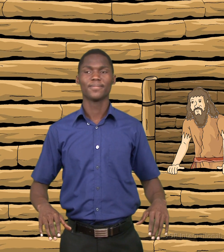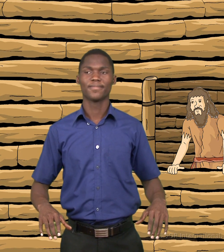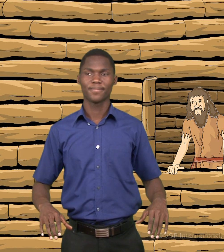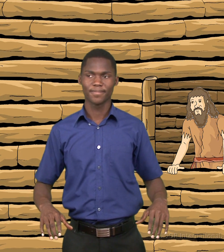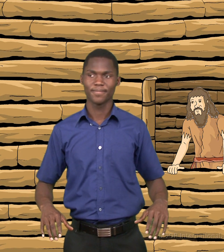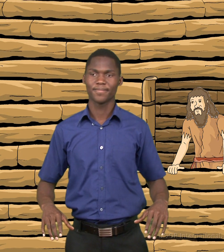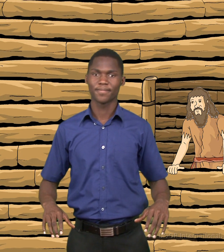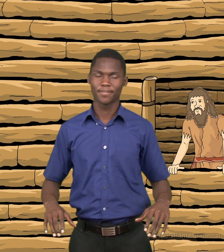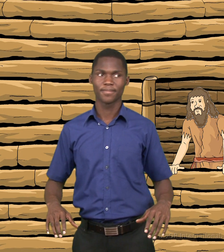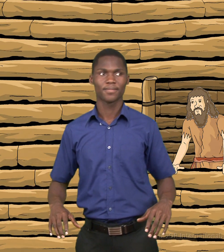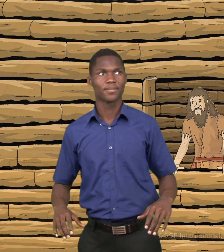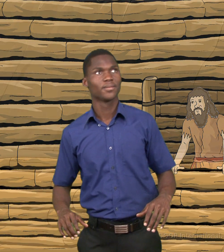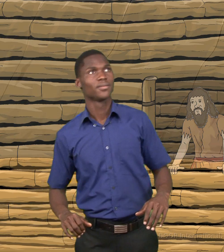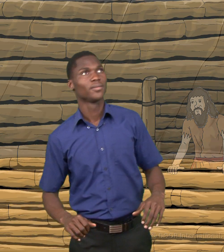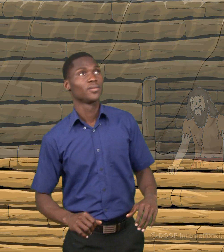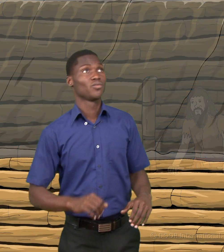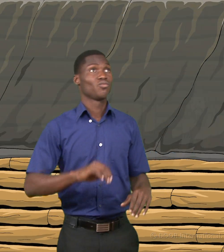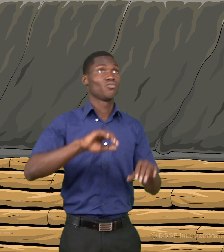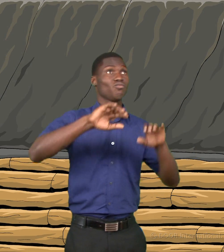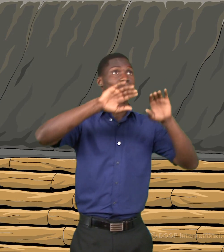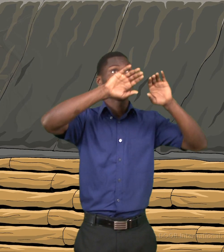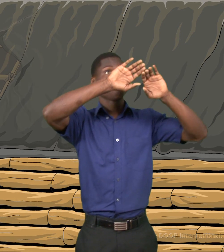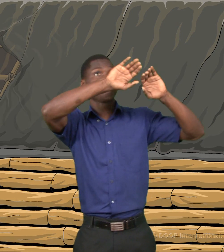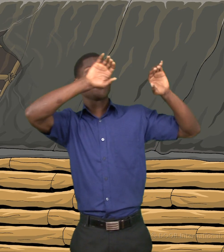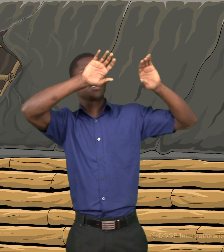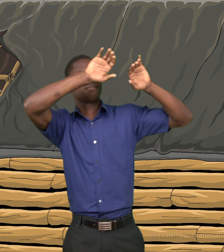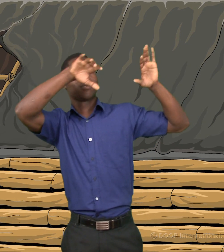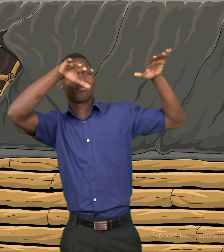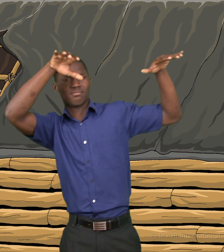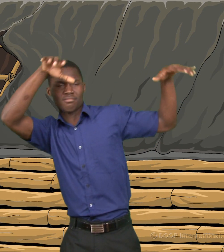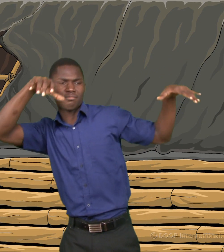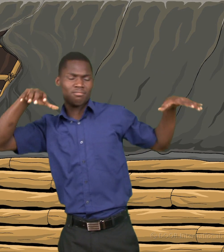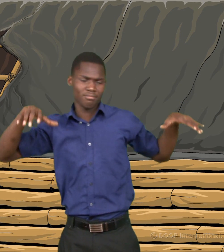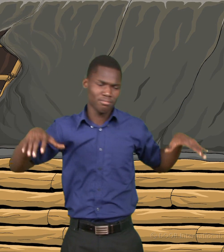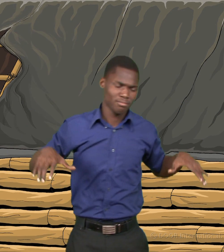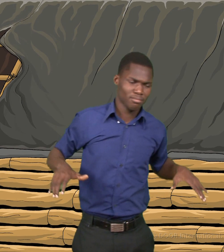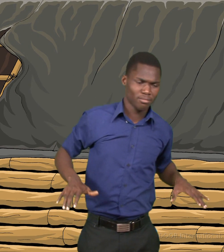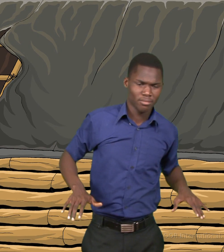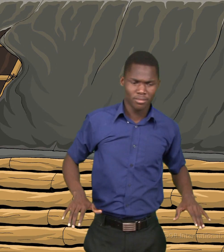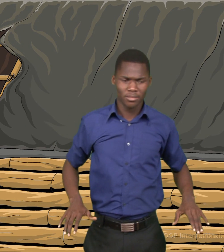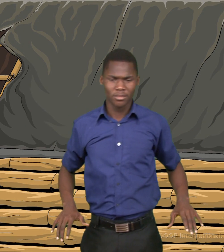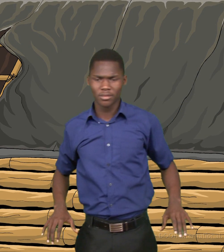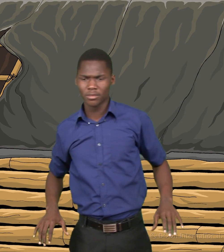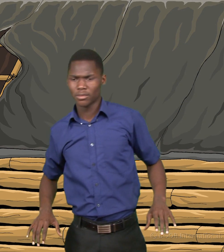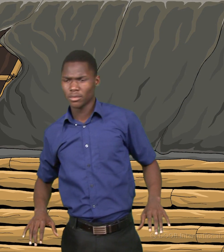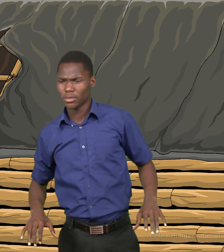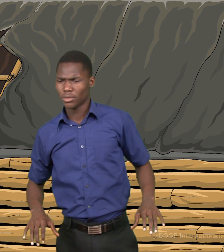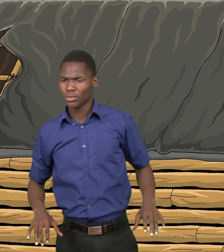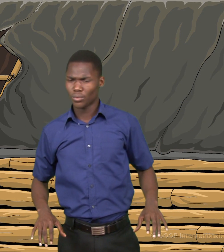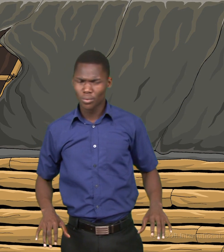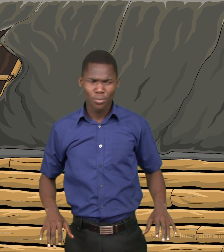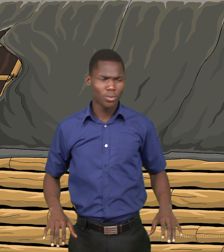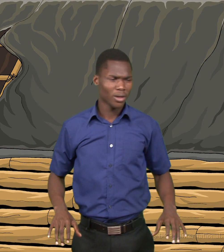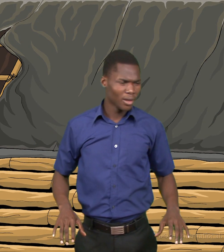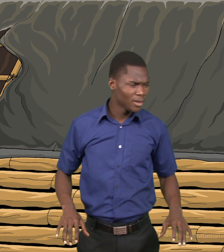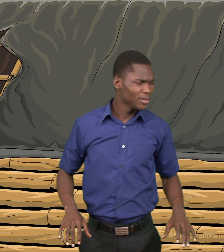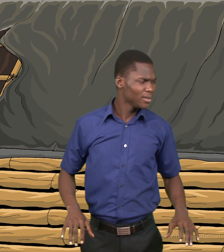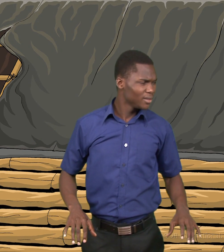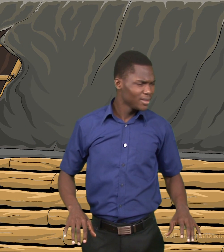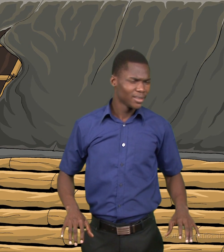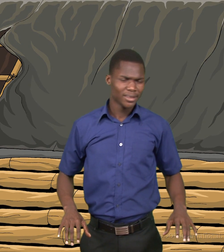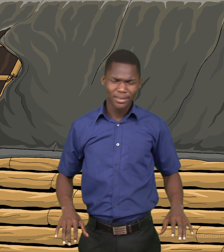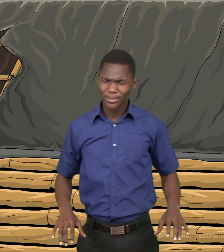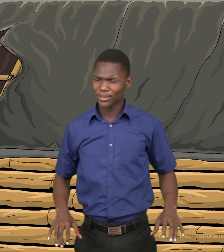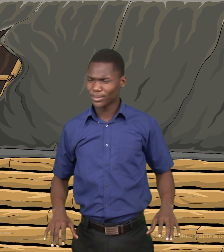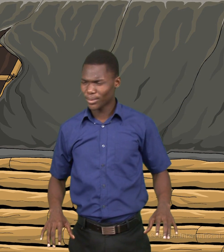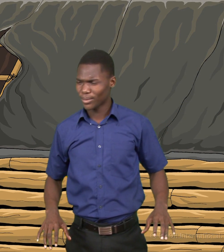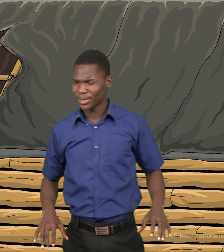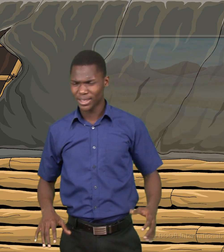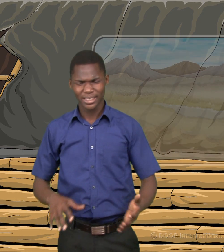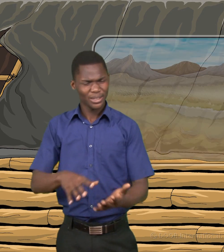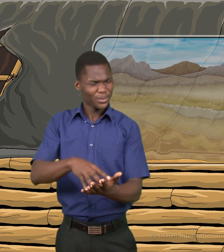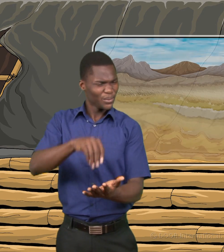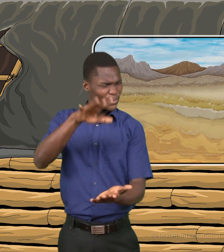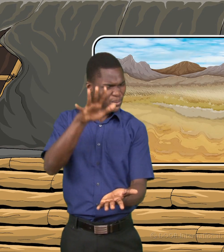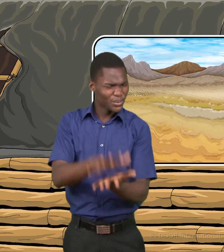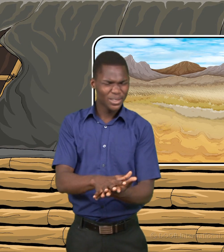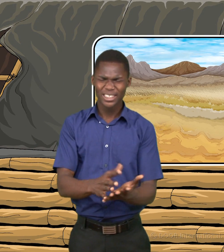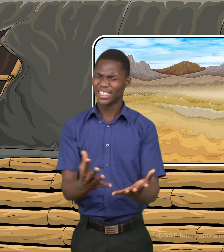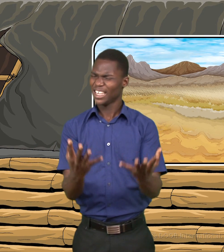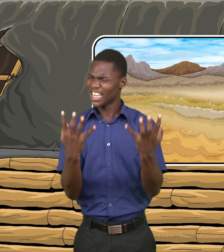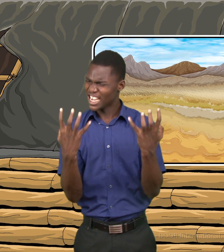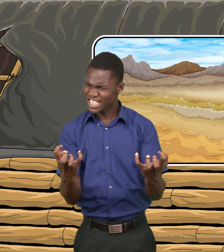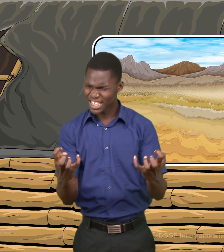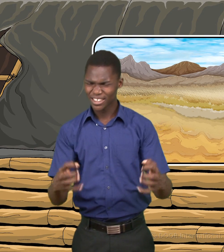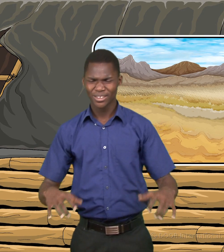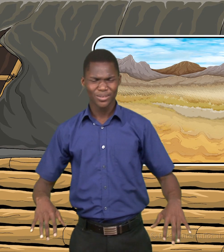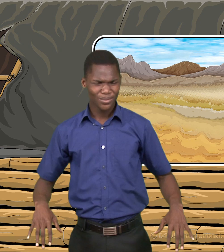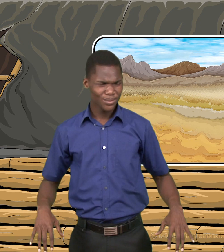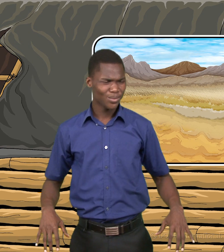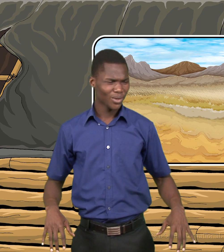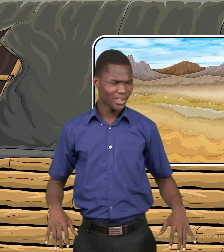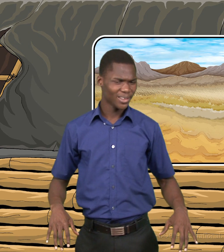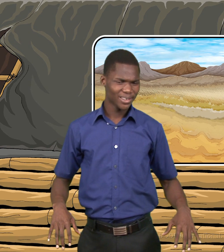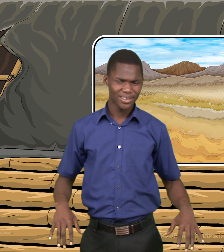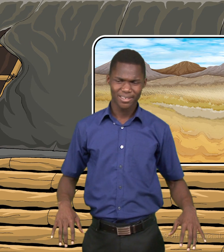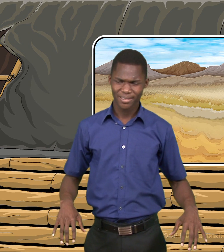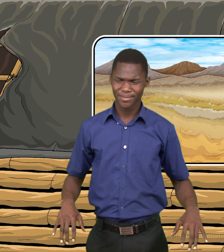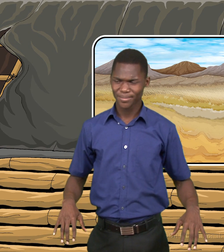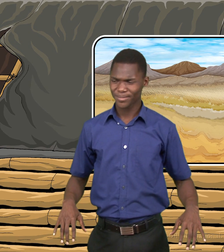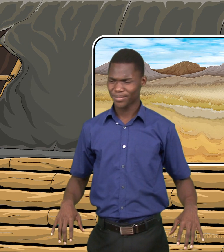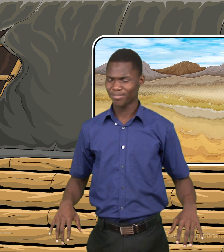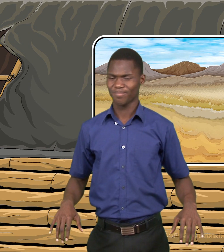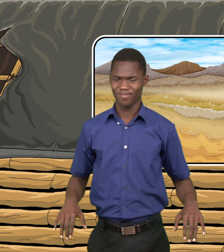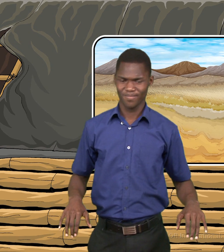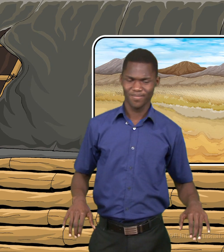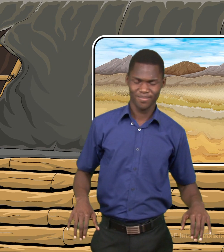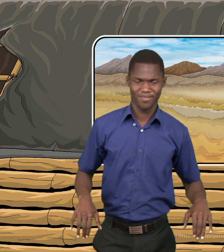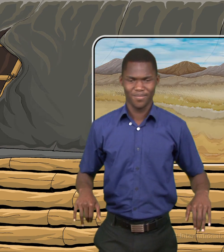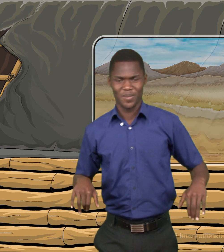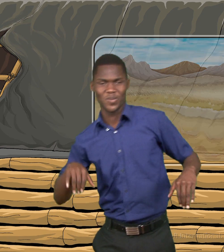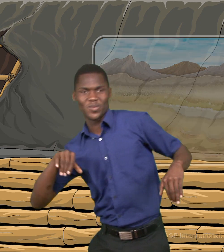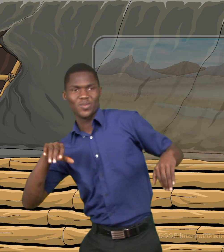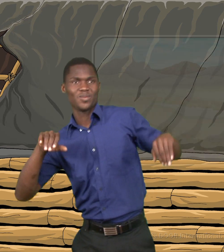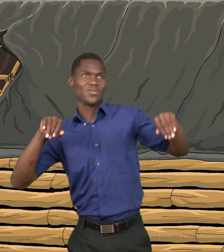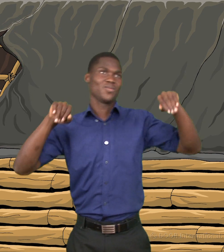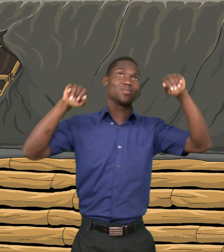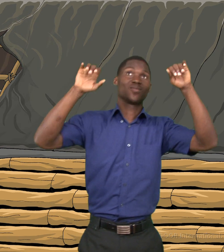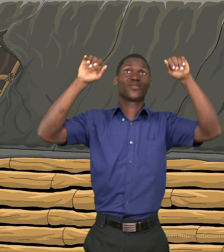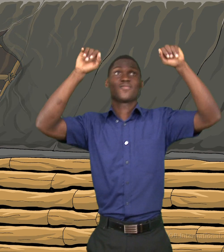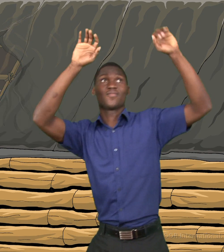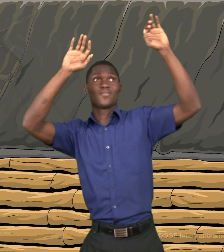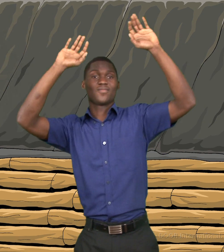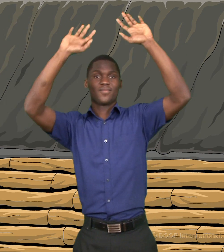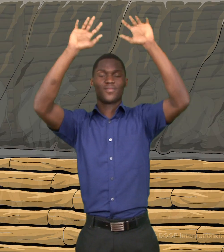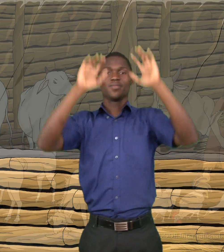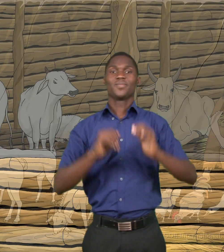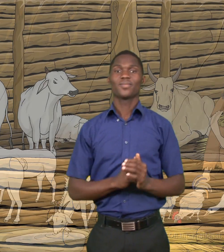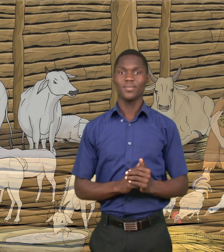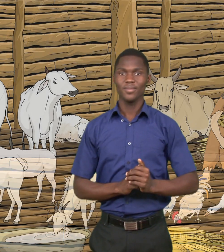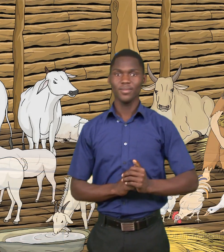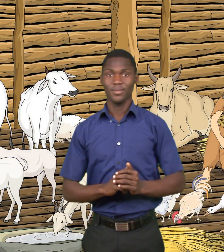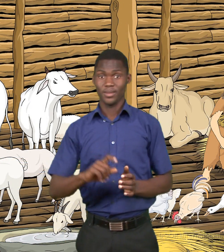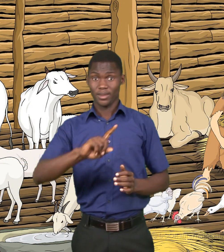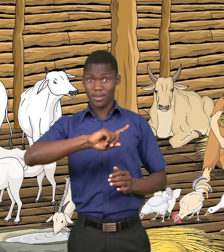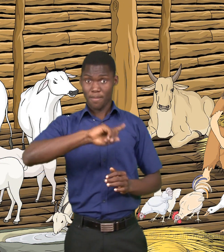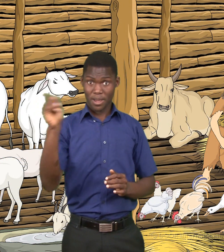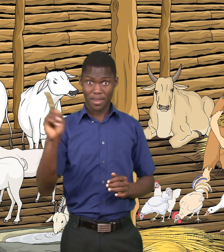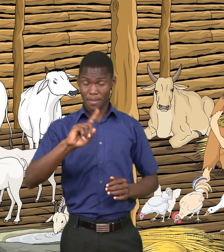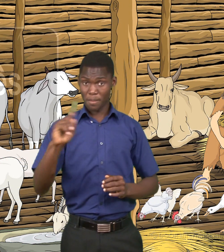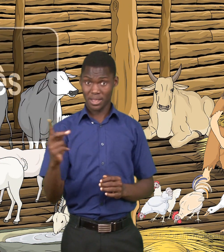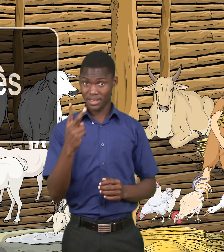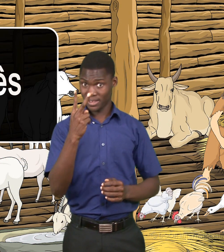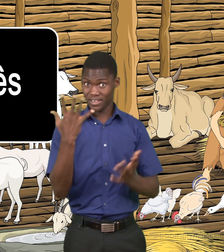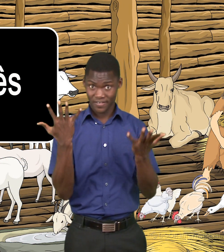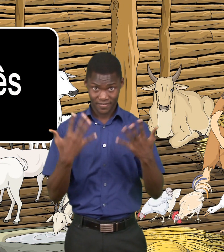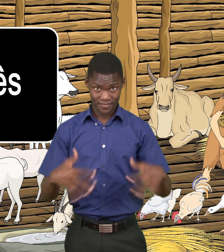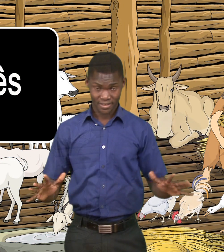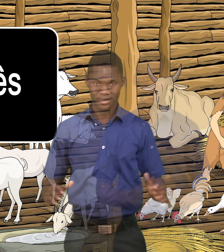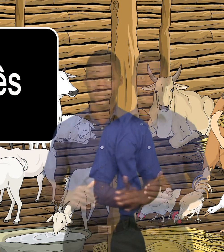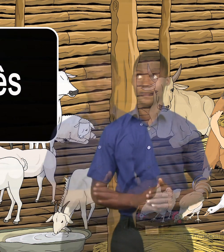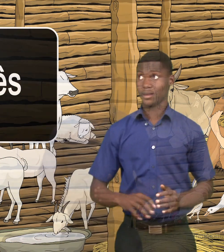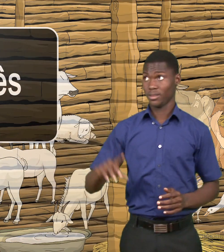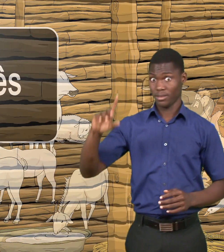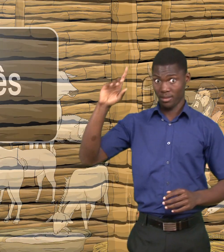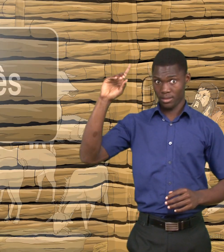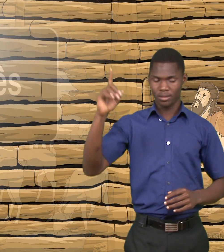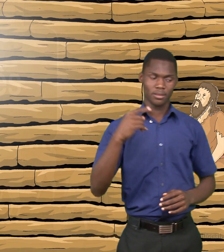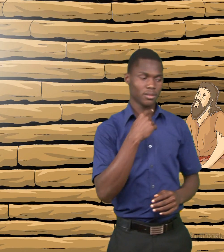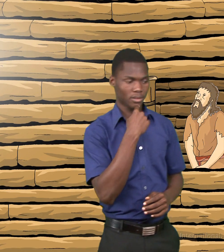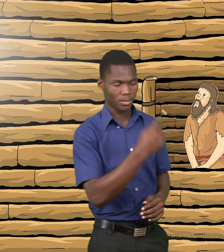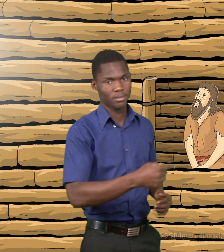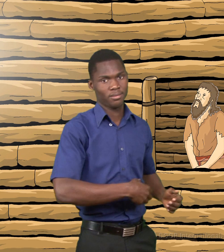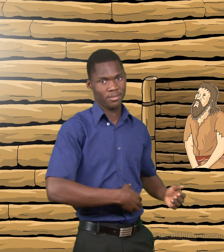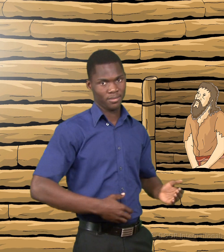So Noah removed the covering from the ark and saw that the surface of the ground was dry. By the twenty-seventh day of the second month, the earth was fully dry.